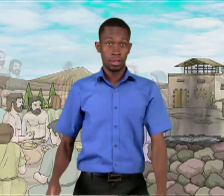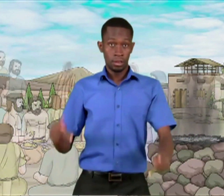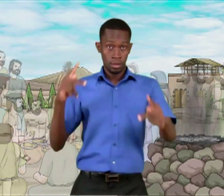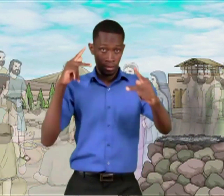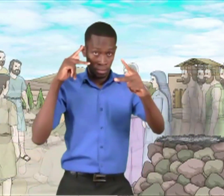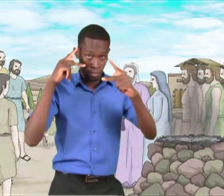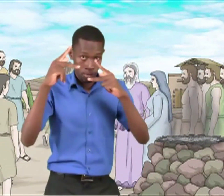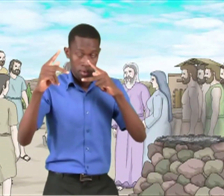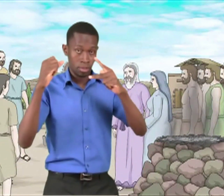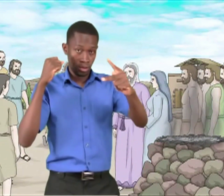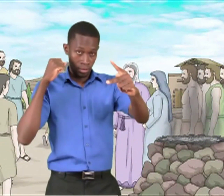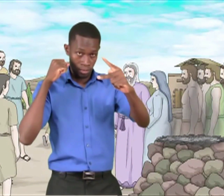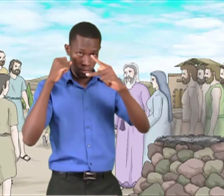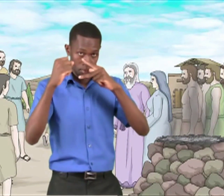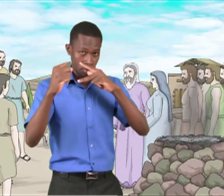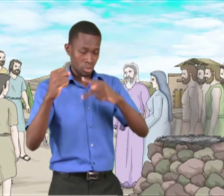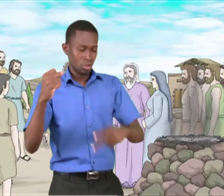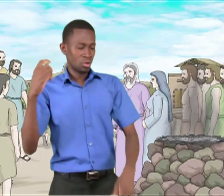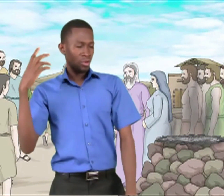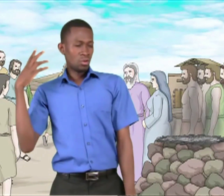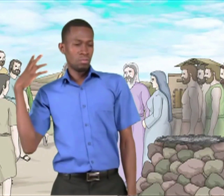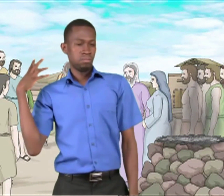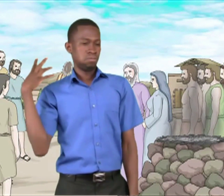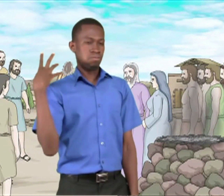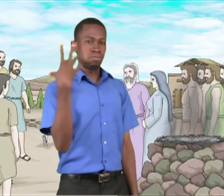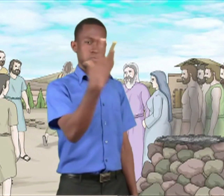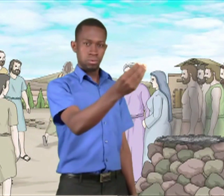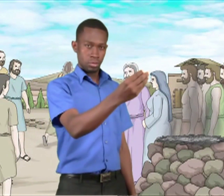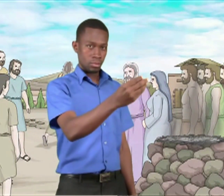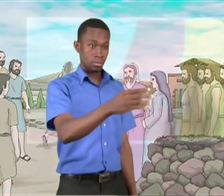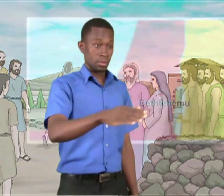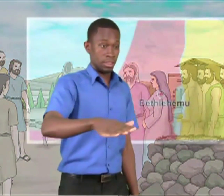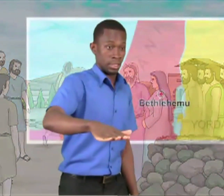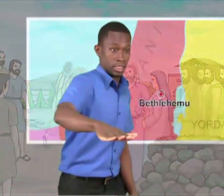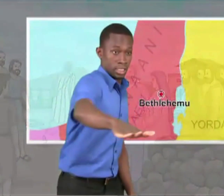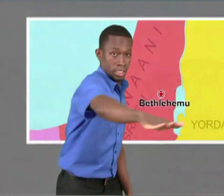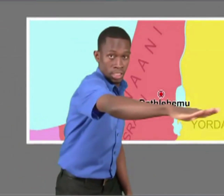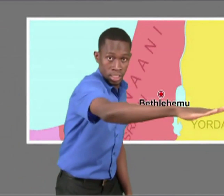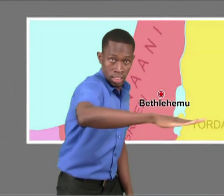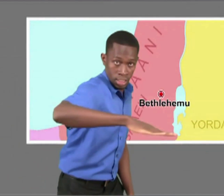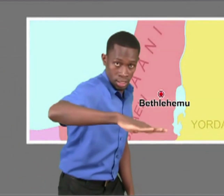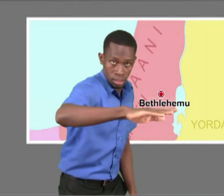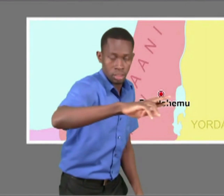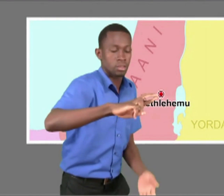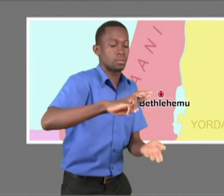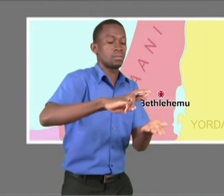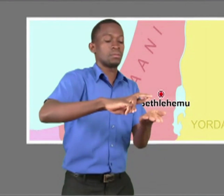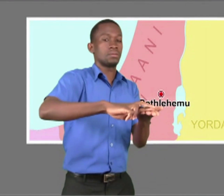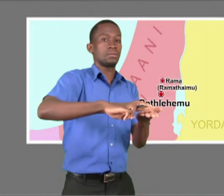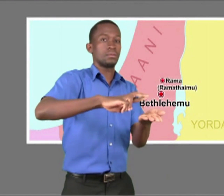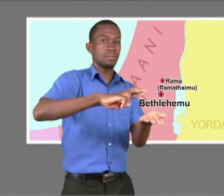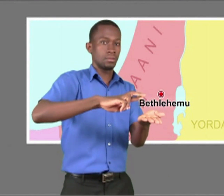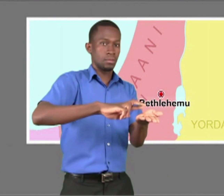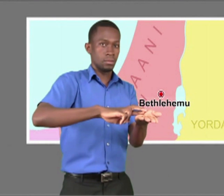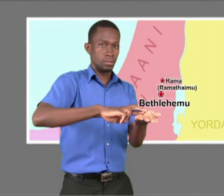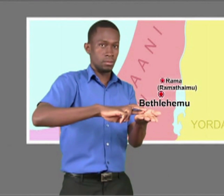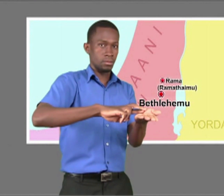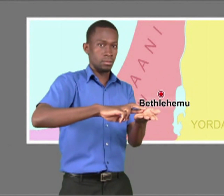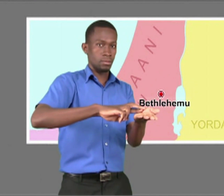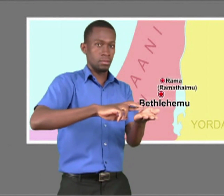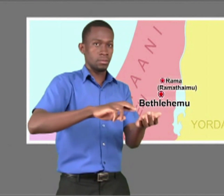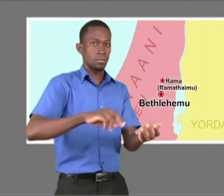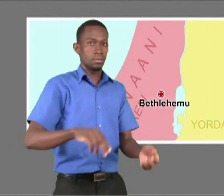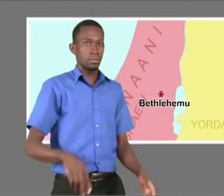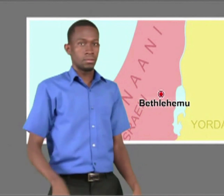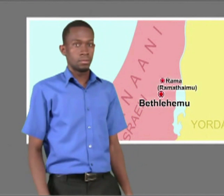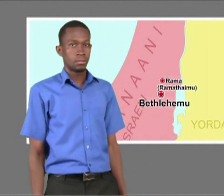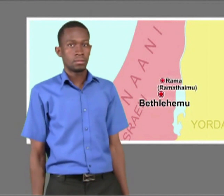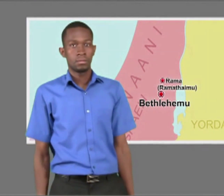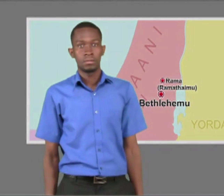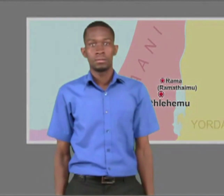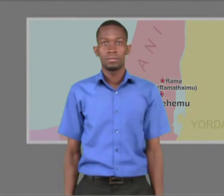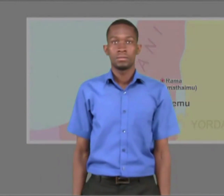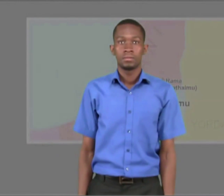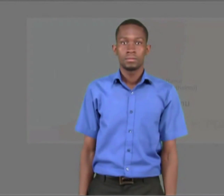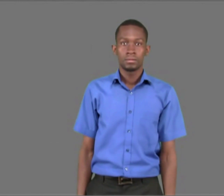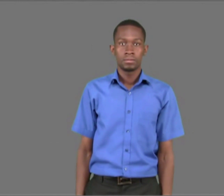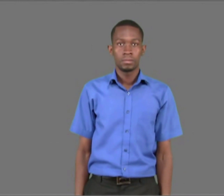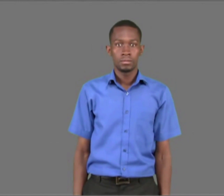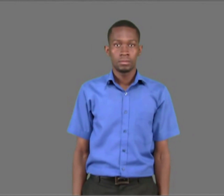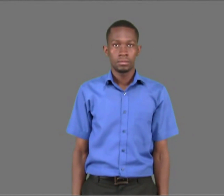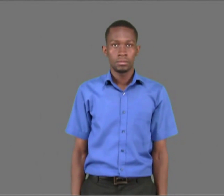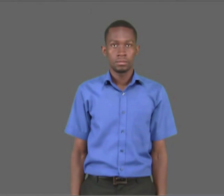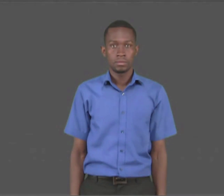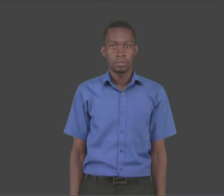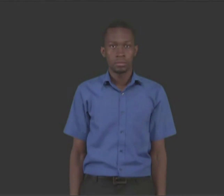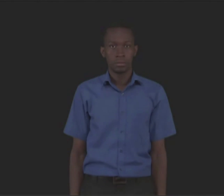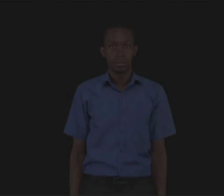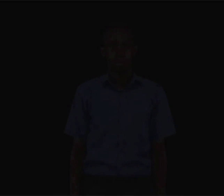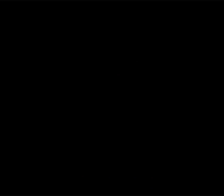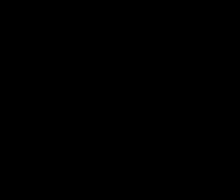Then Samuel set out and went to Ramah.